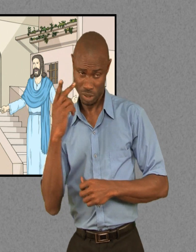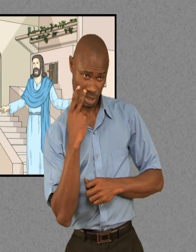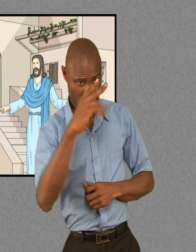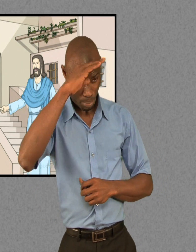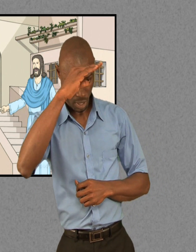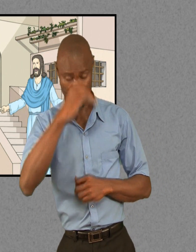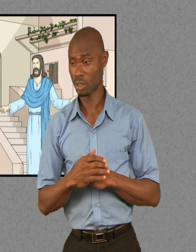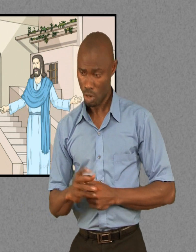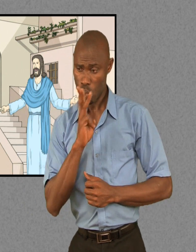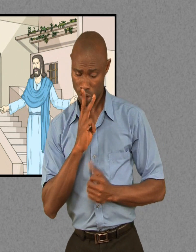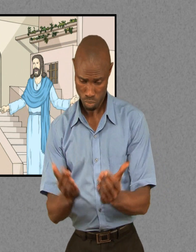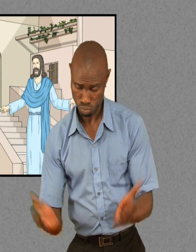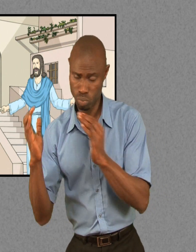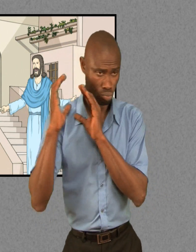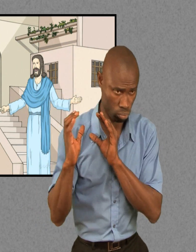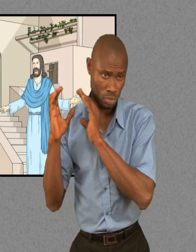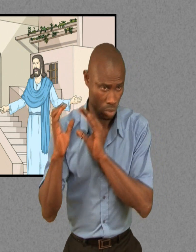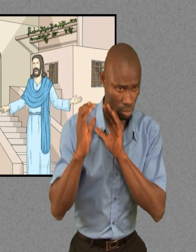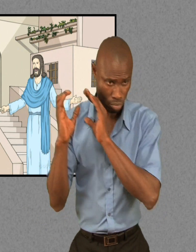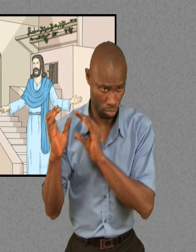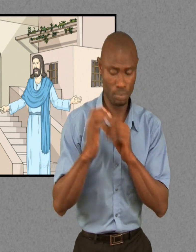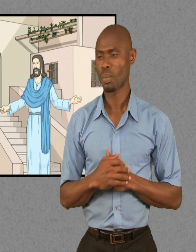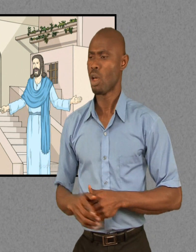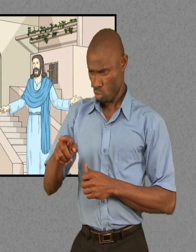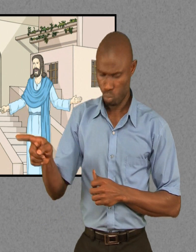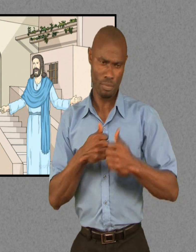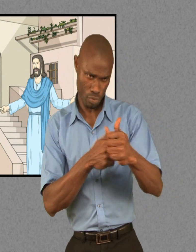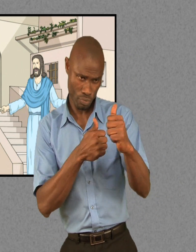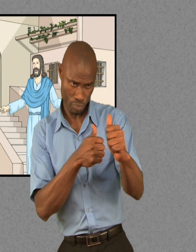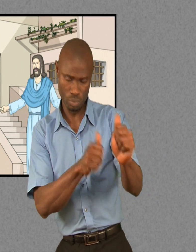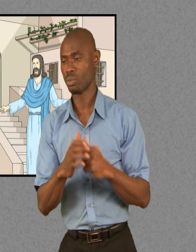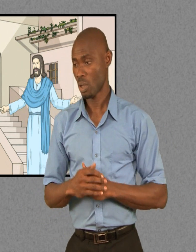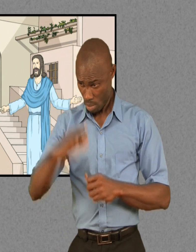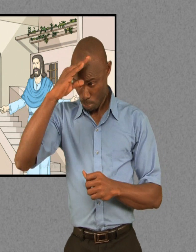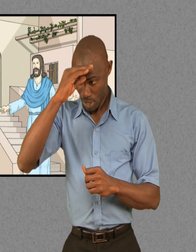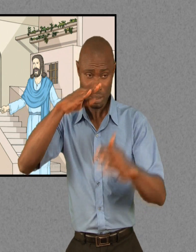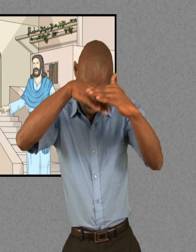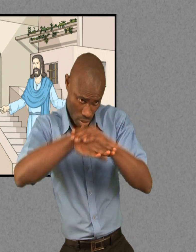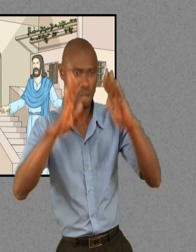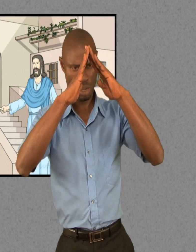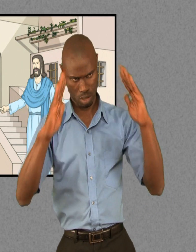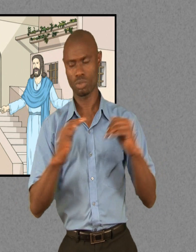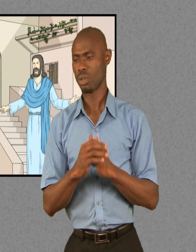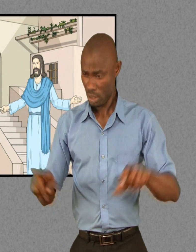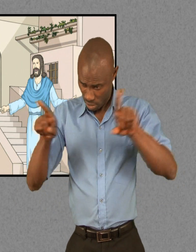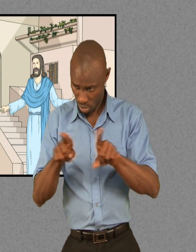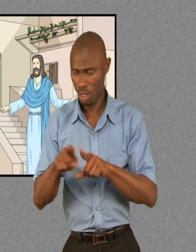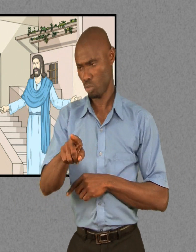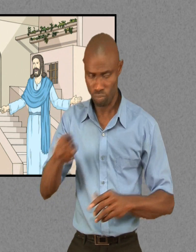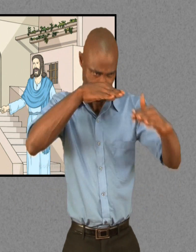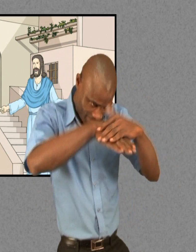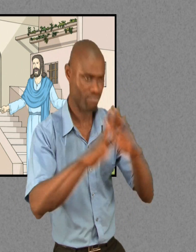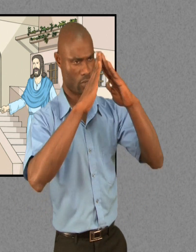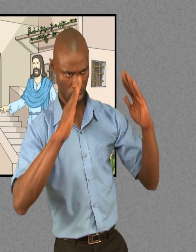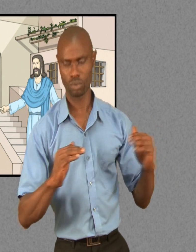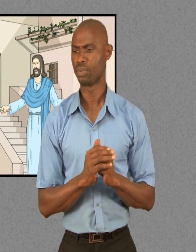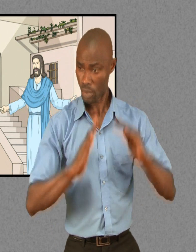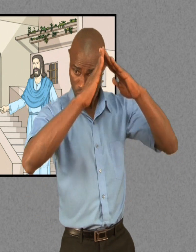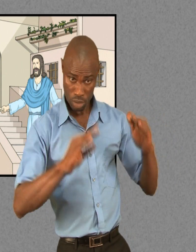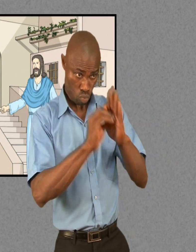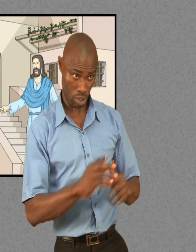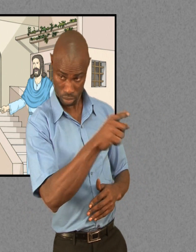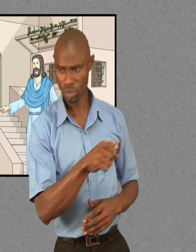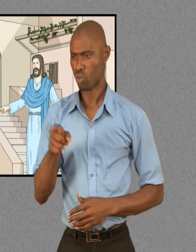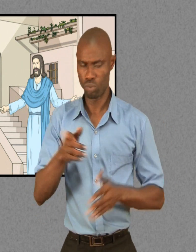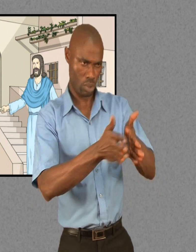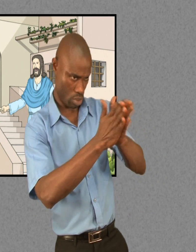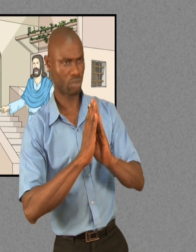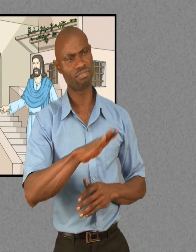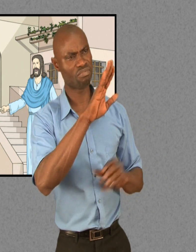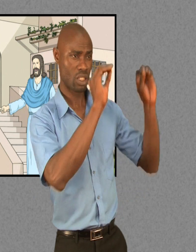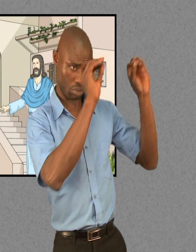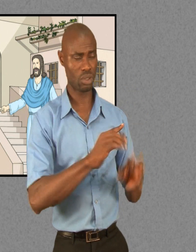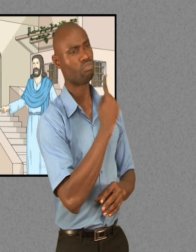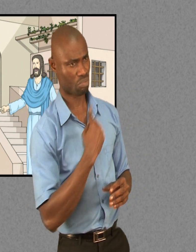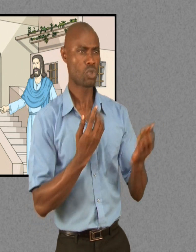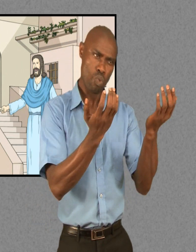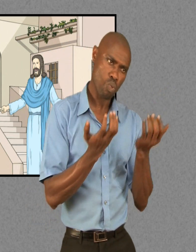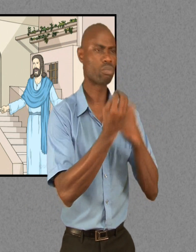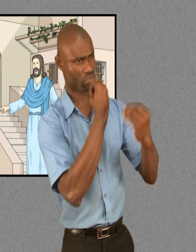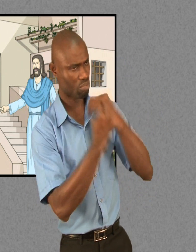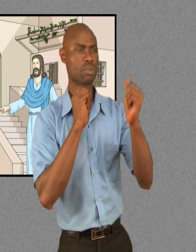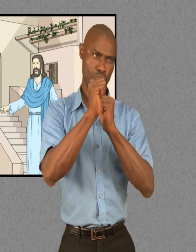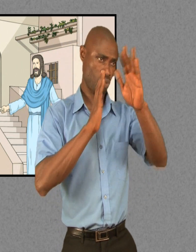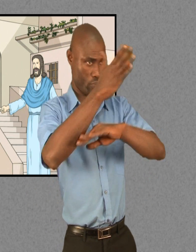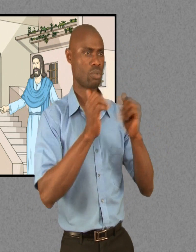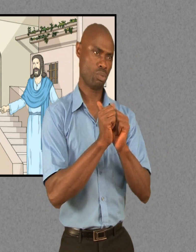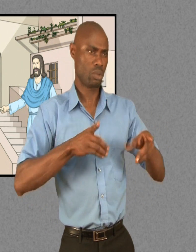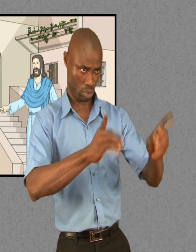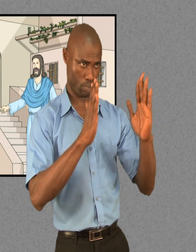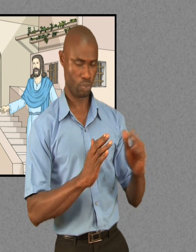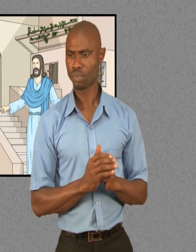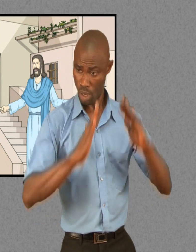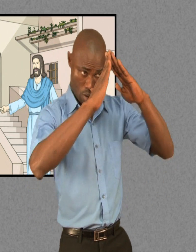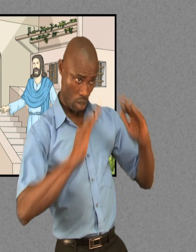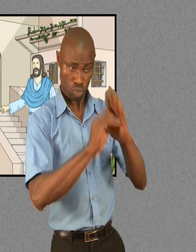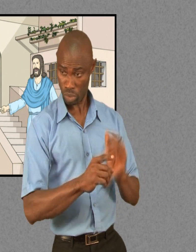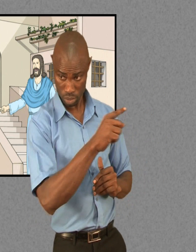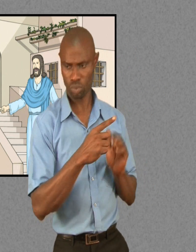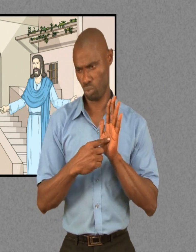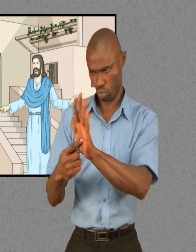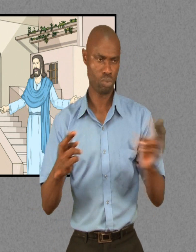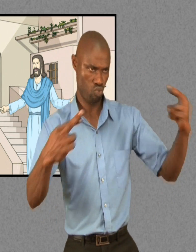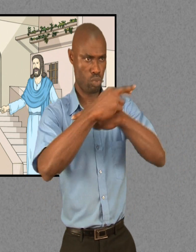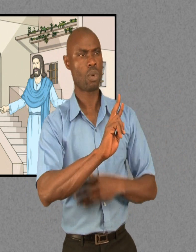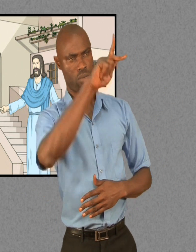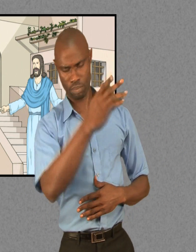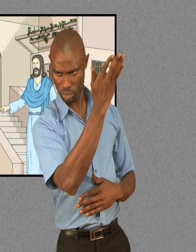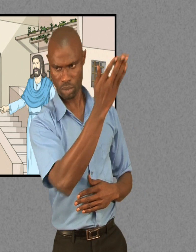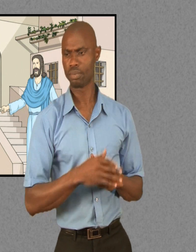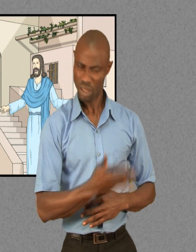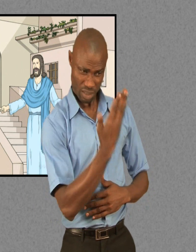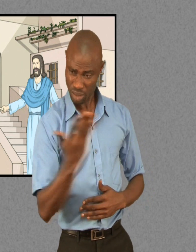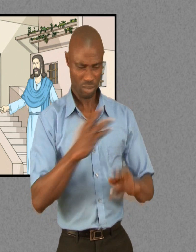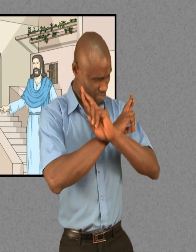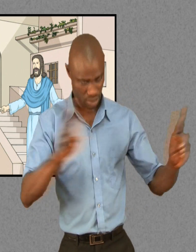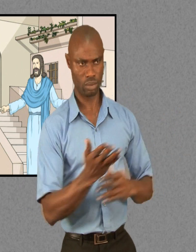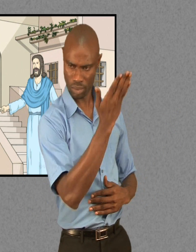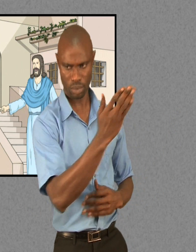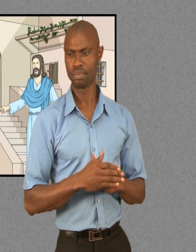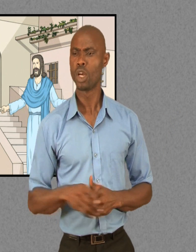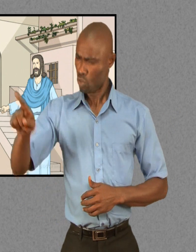Follow him to the house he enters, and say to the owner of that house, ‘The Teacher asks: Where is the guest room, where I may eat the Passover with My disciples?’